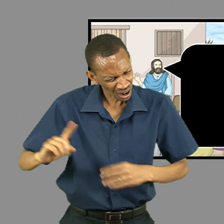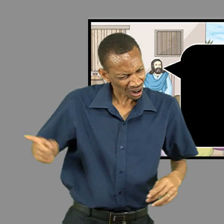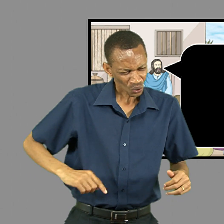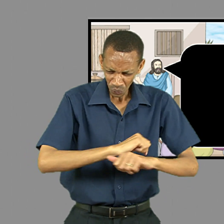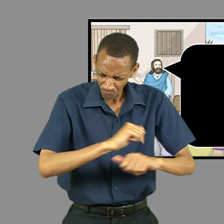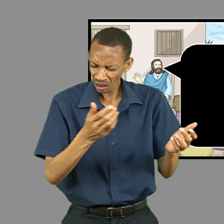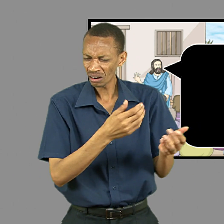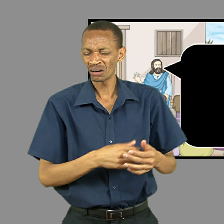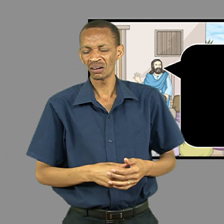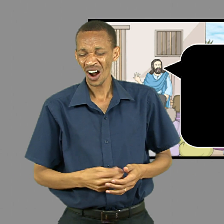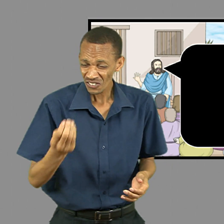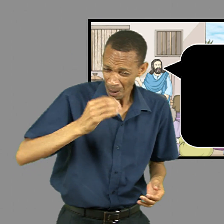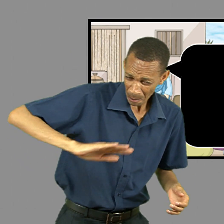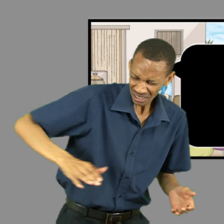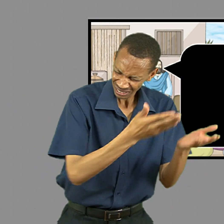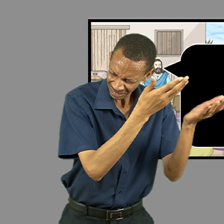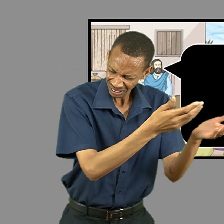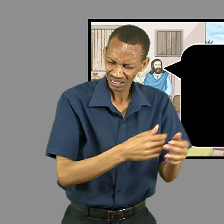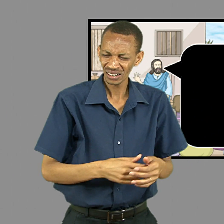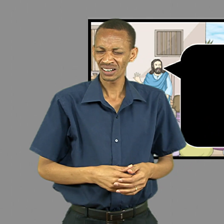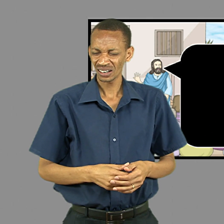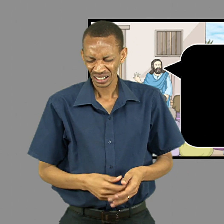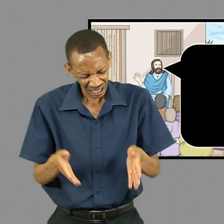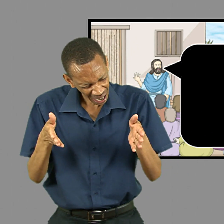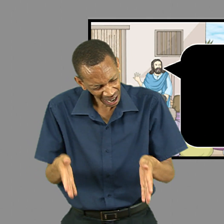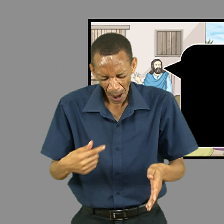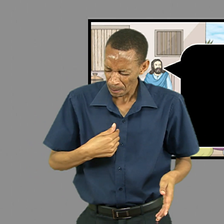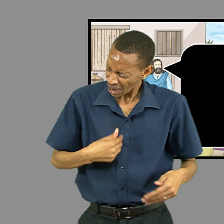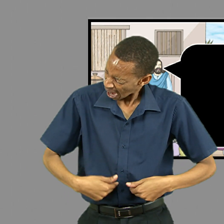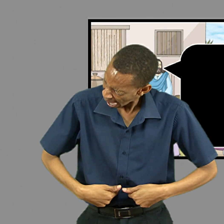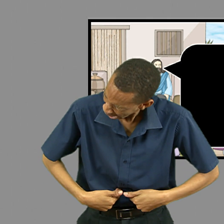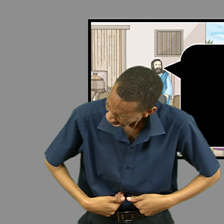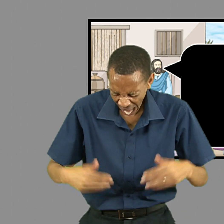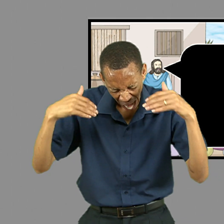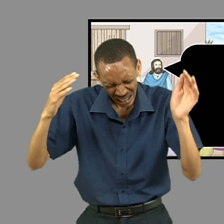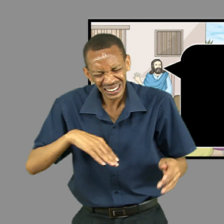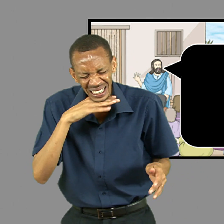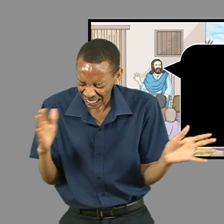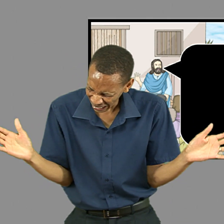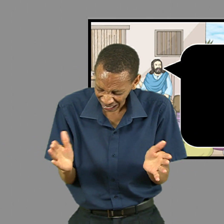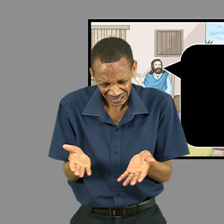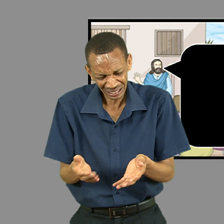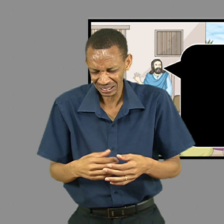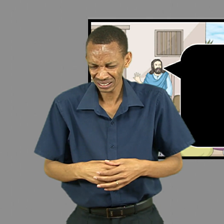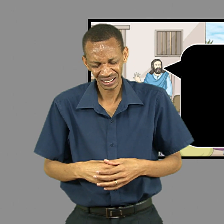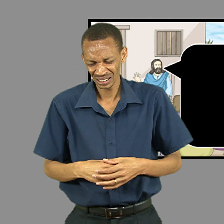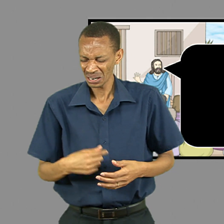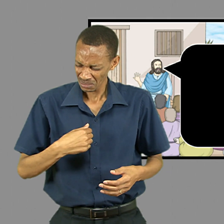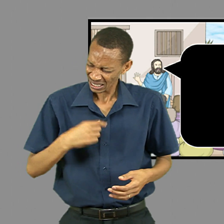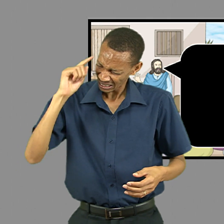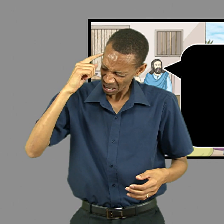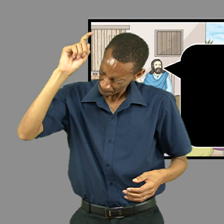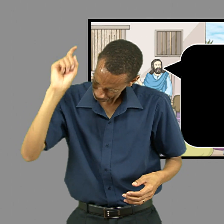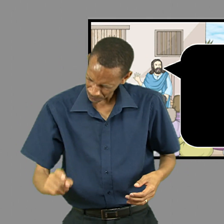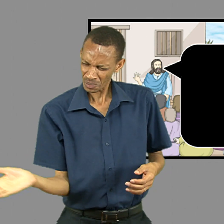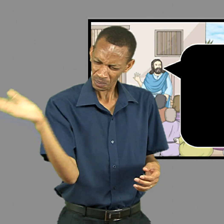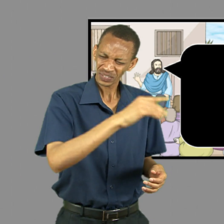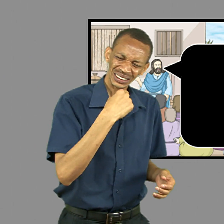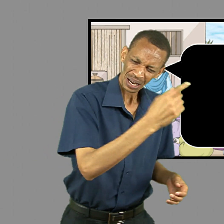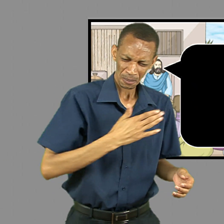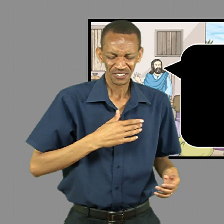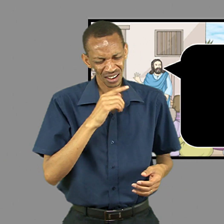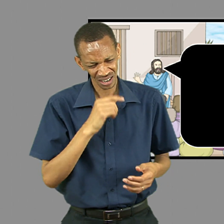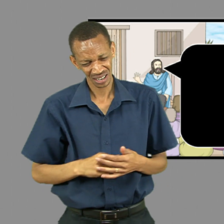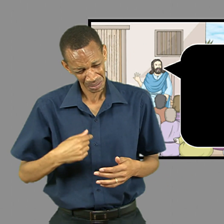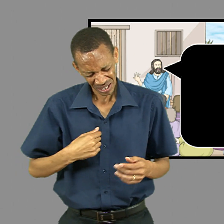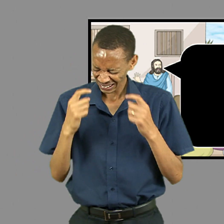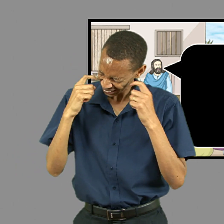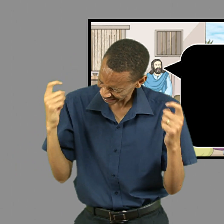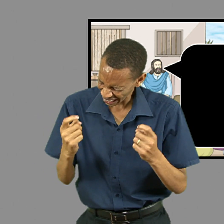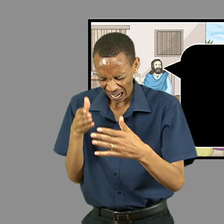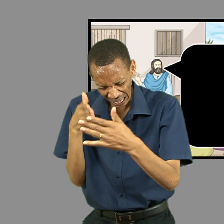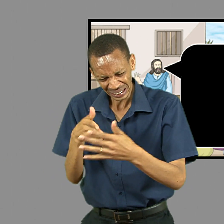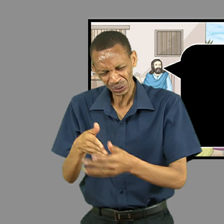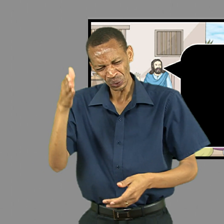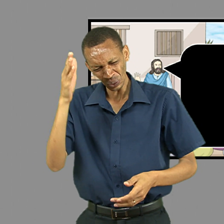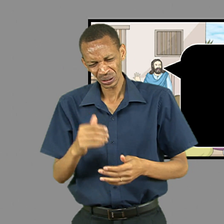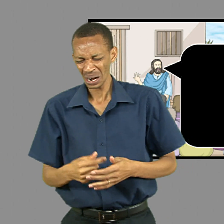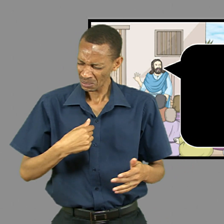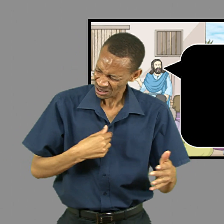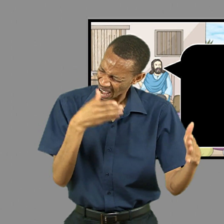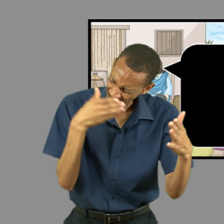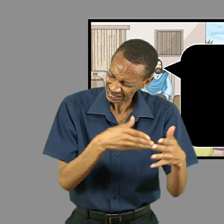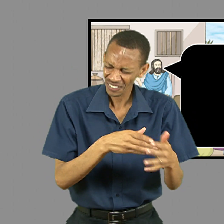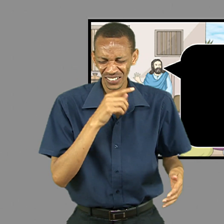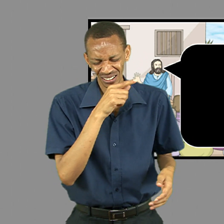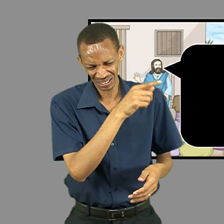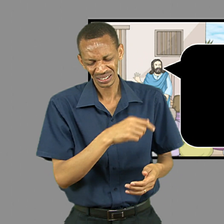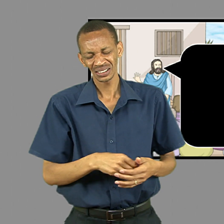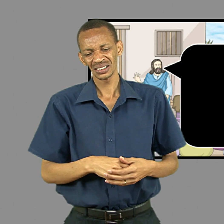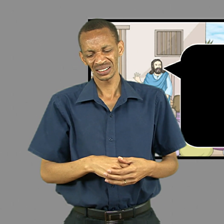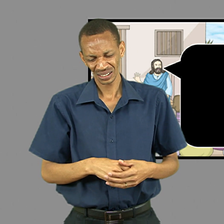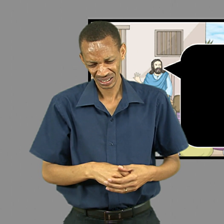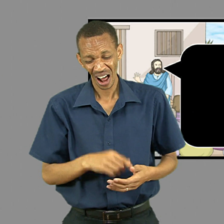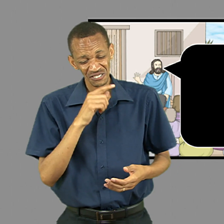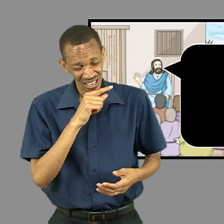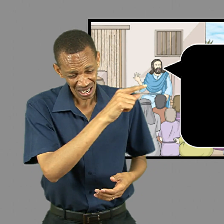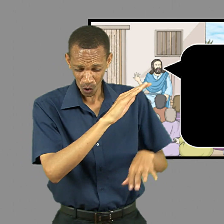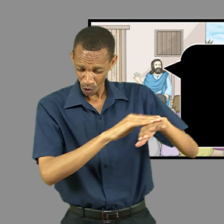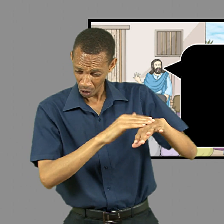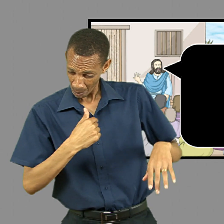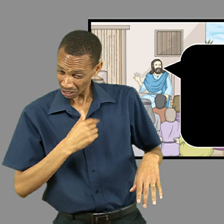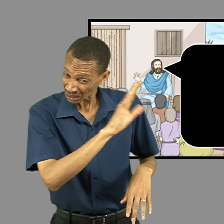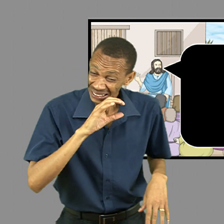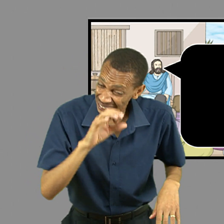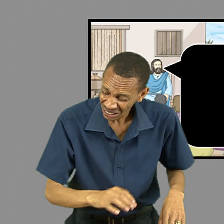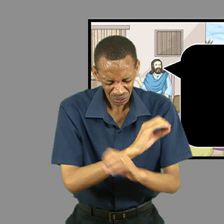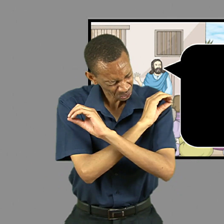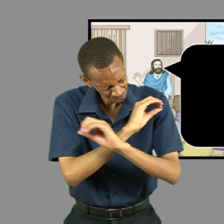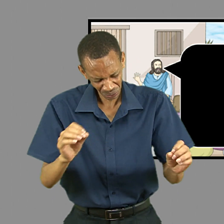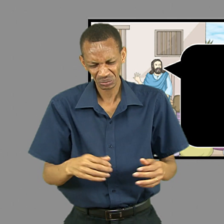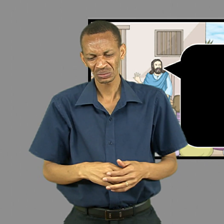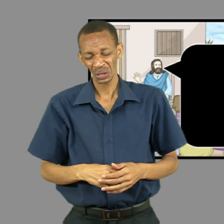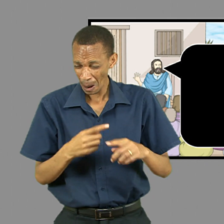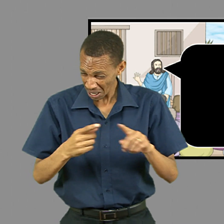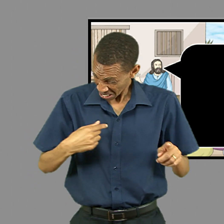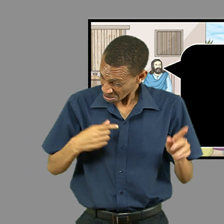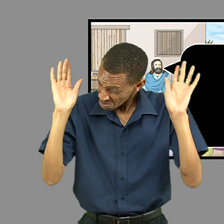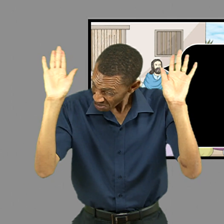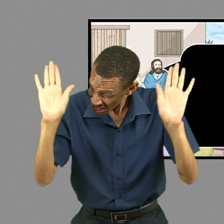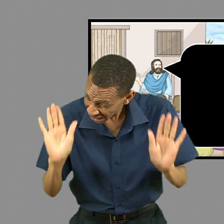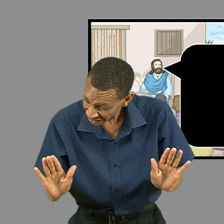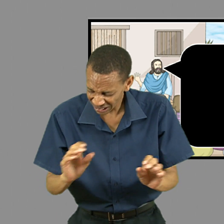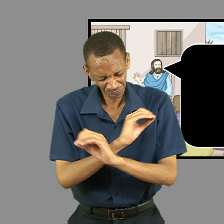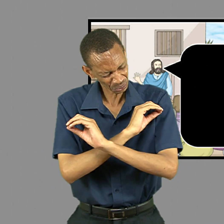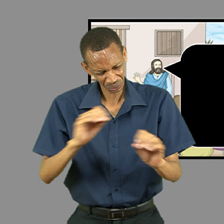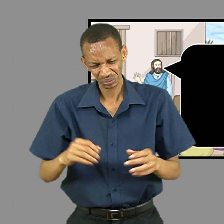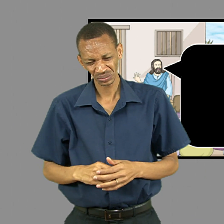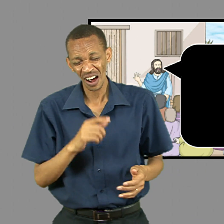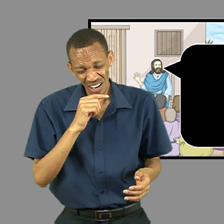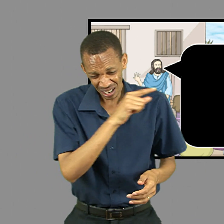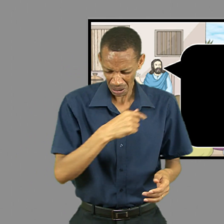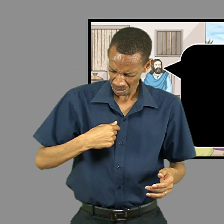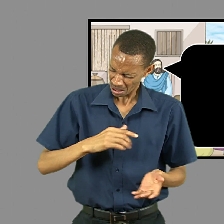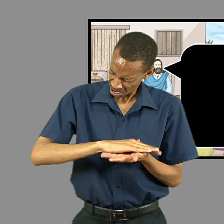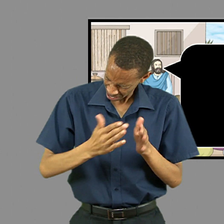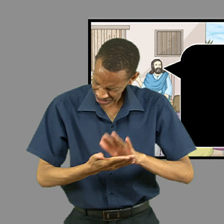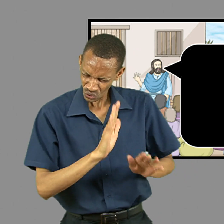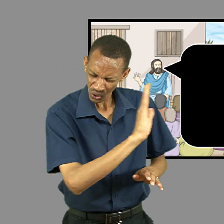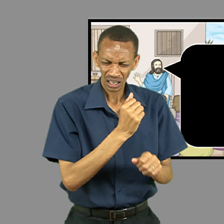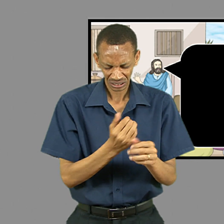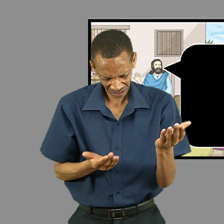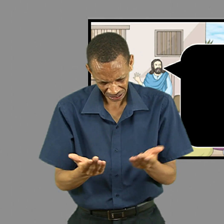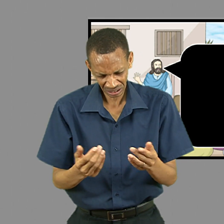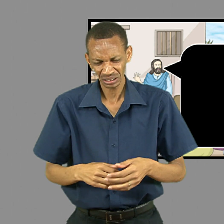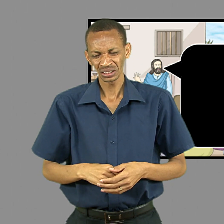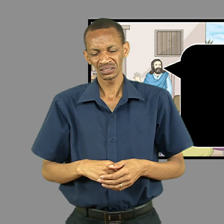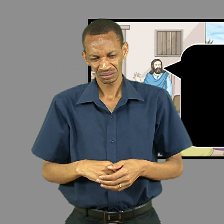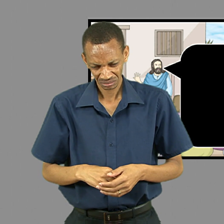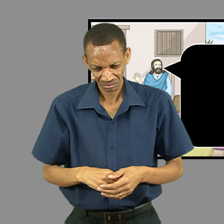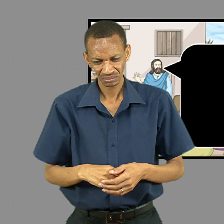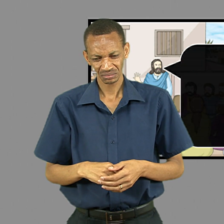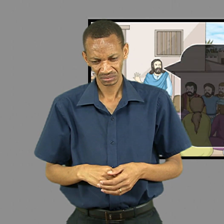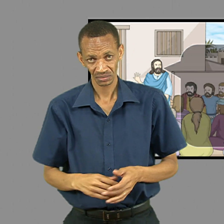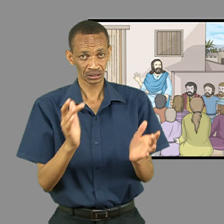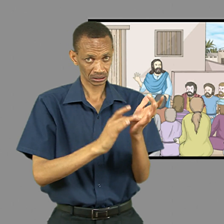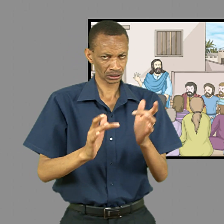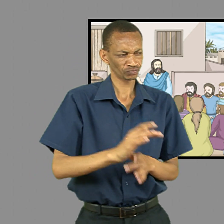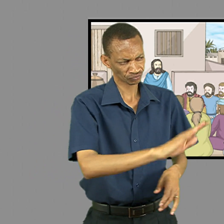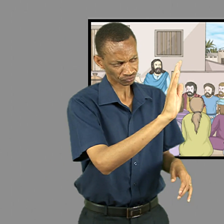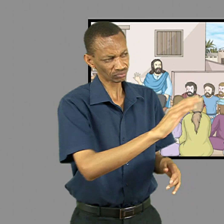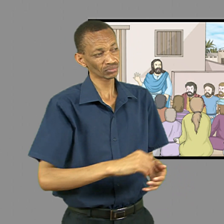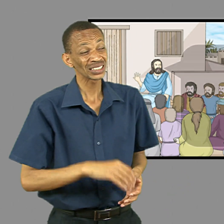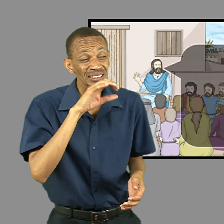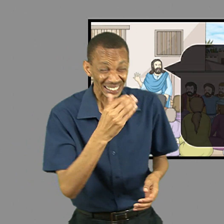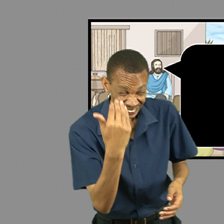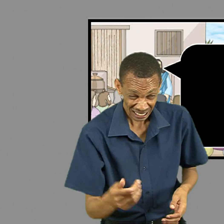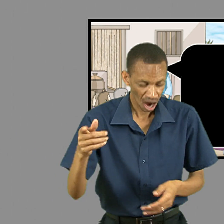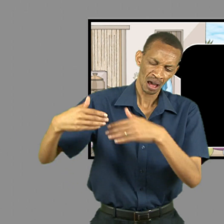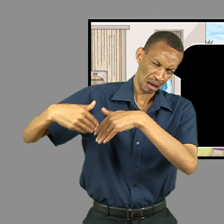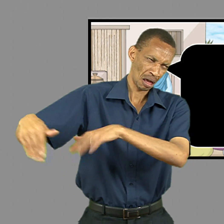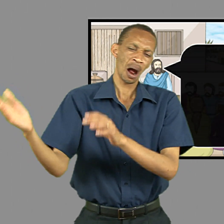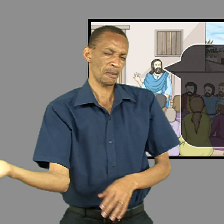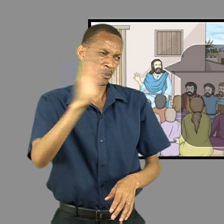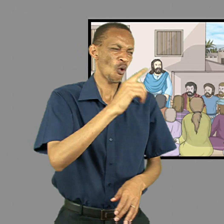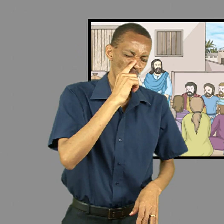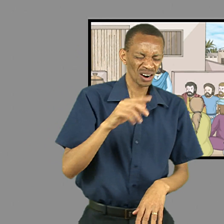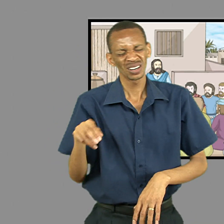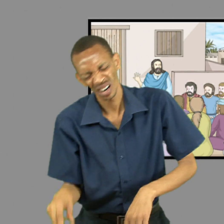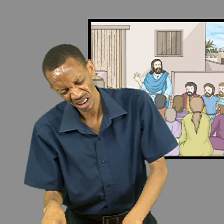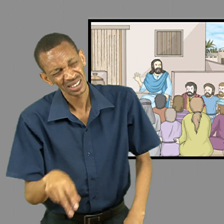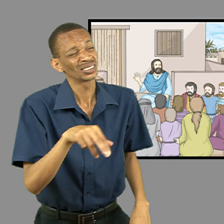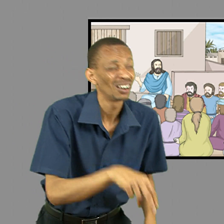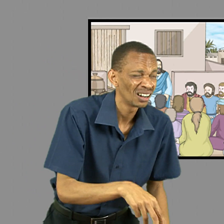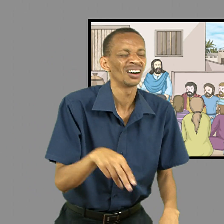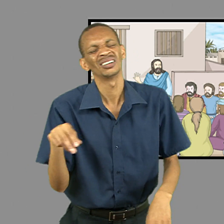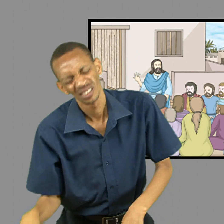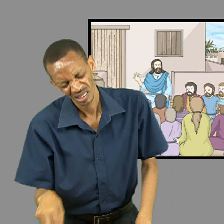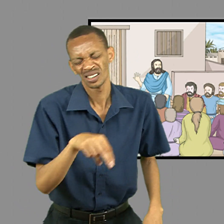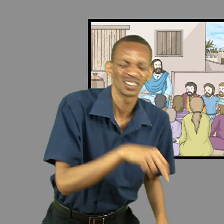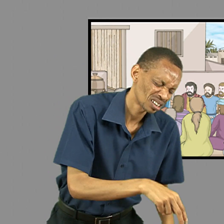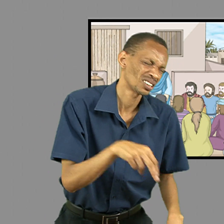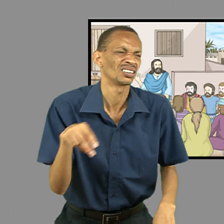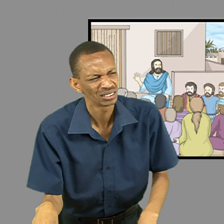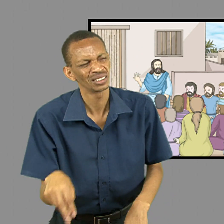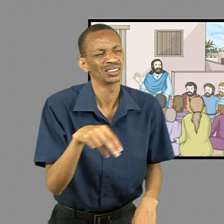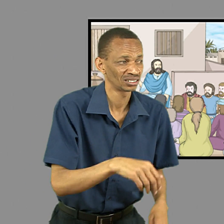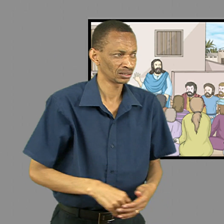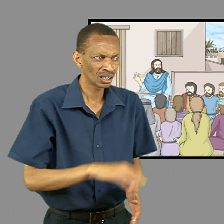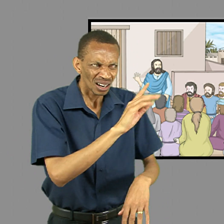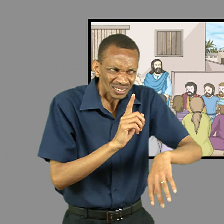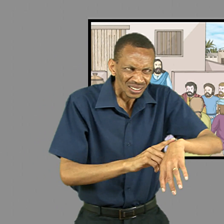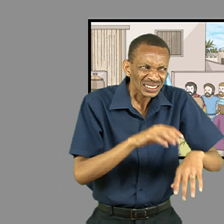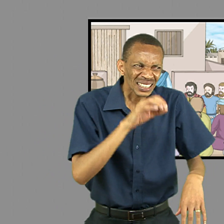I will get up and go back to my father and say to him, “Father, I have sinned against heaven and against you. I am no longer worthy to be called your son. Make me like one of your hired servants.”’ So he got up and went to his father.